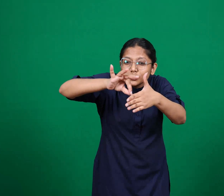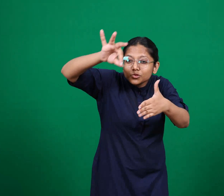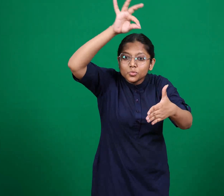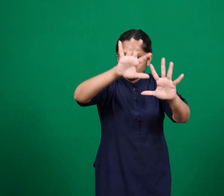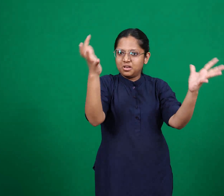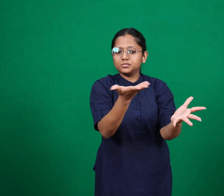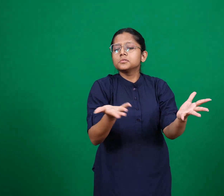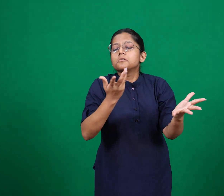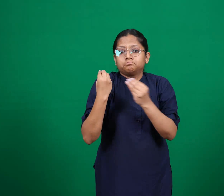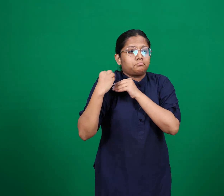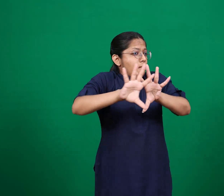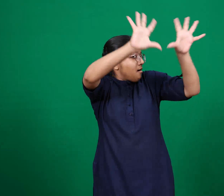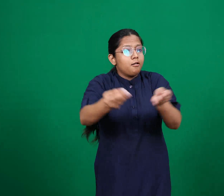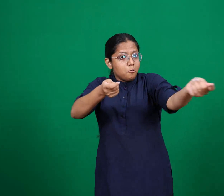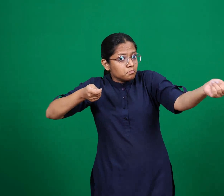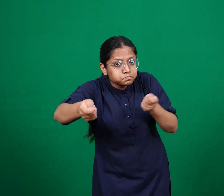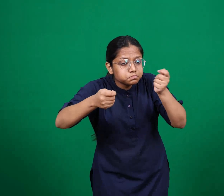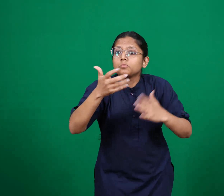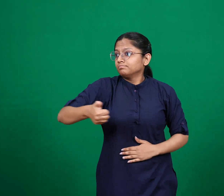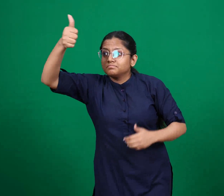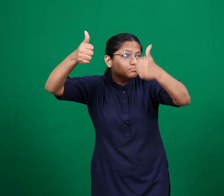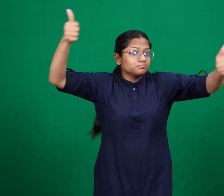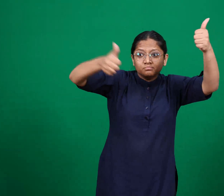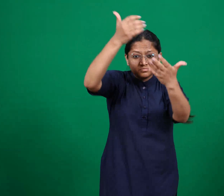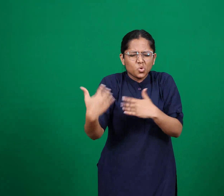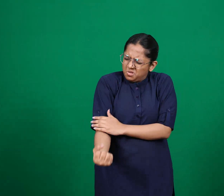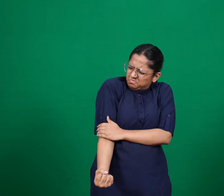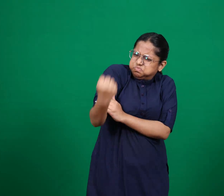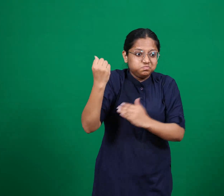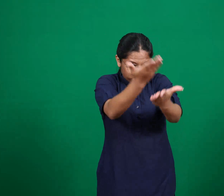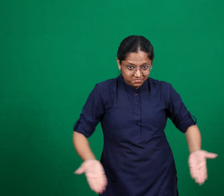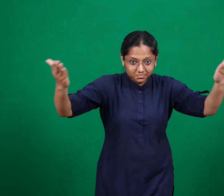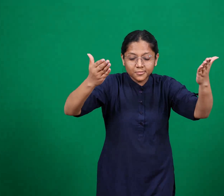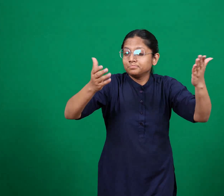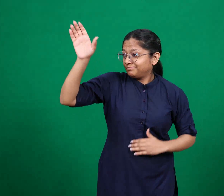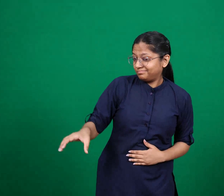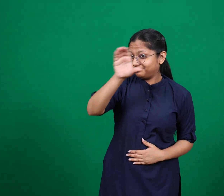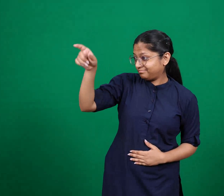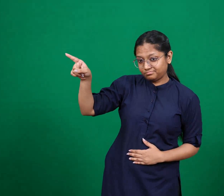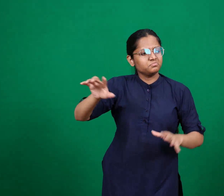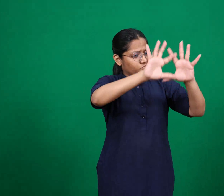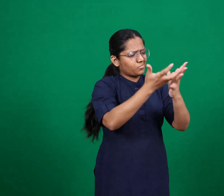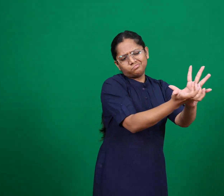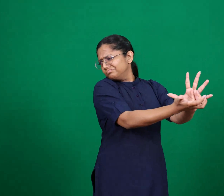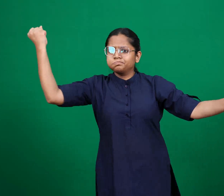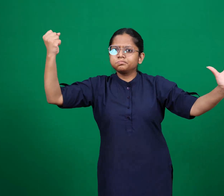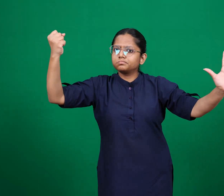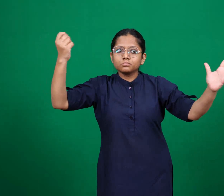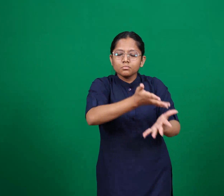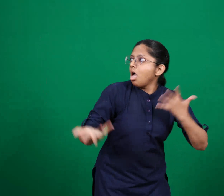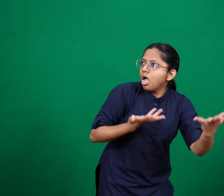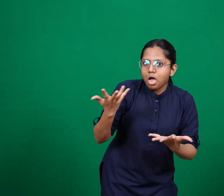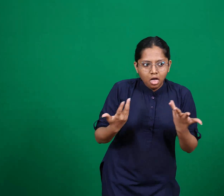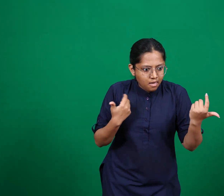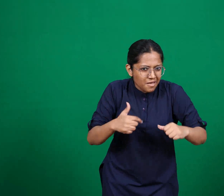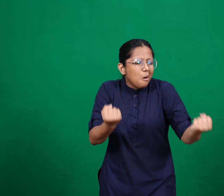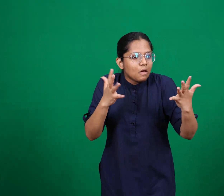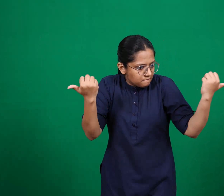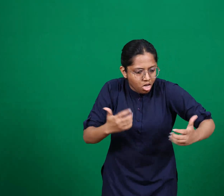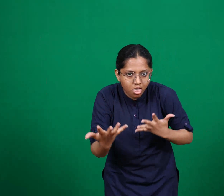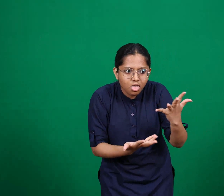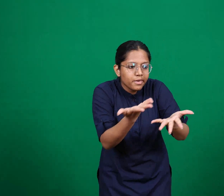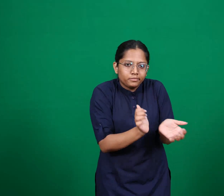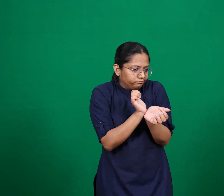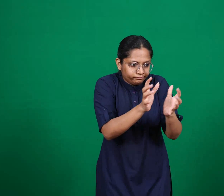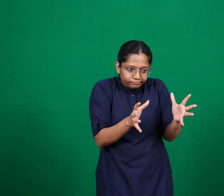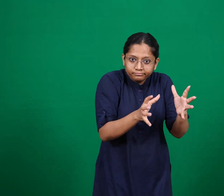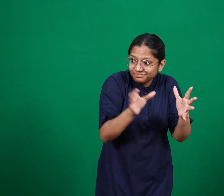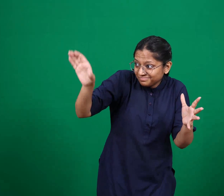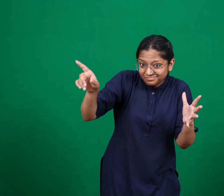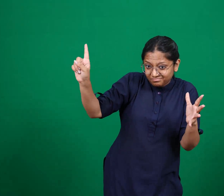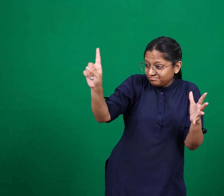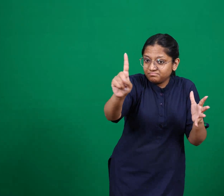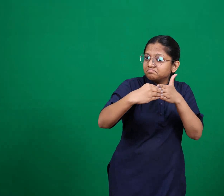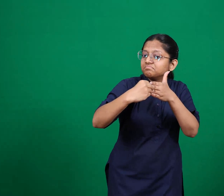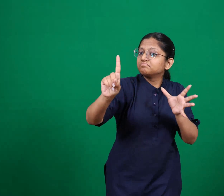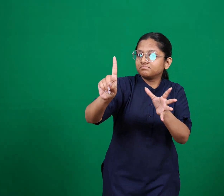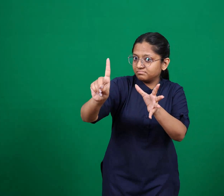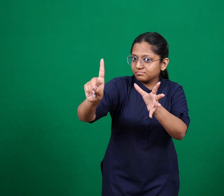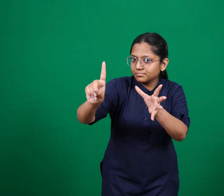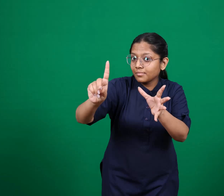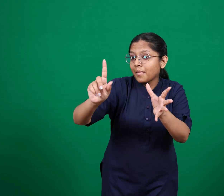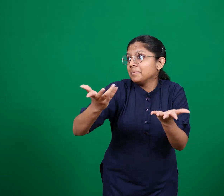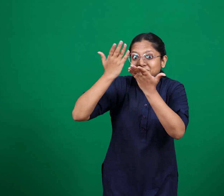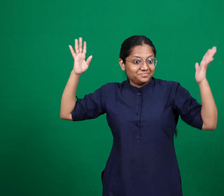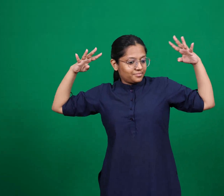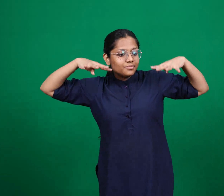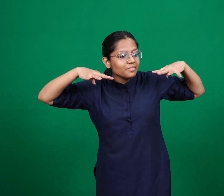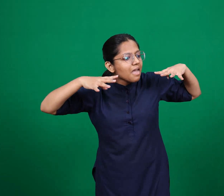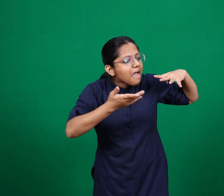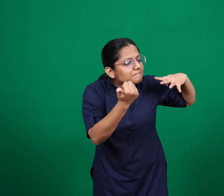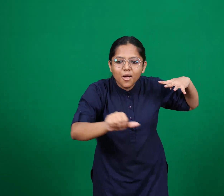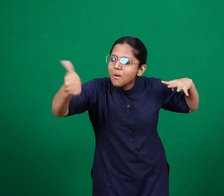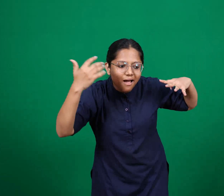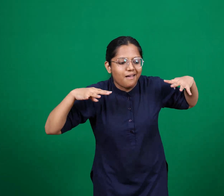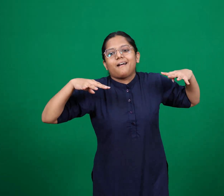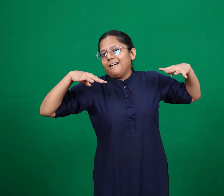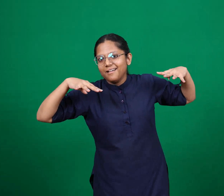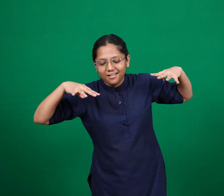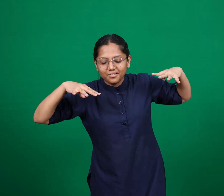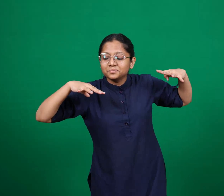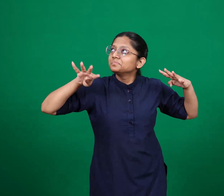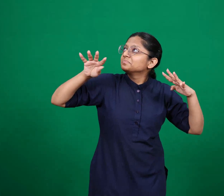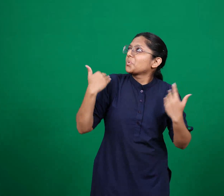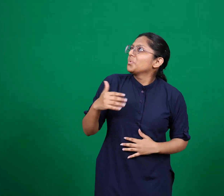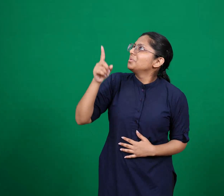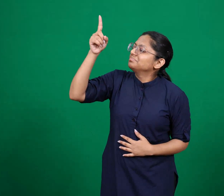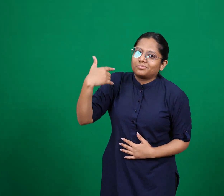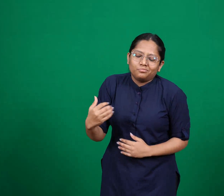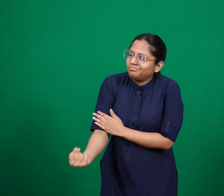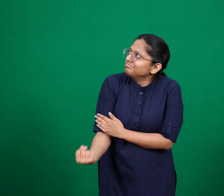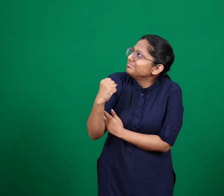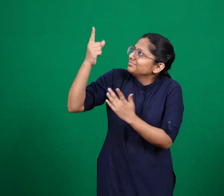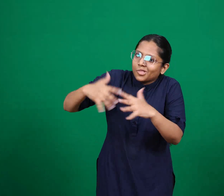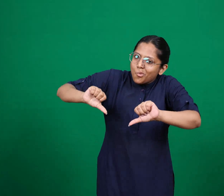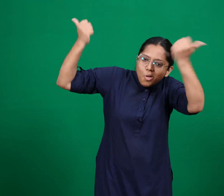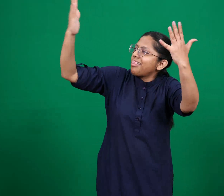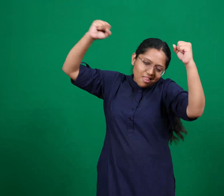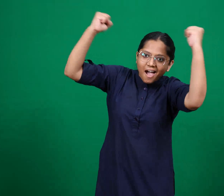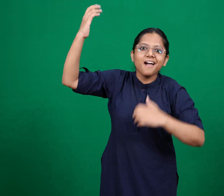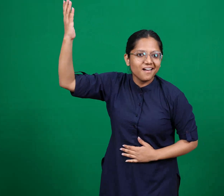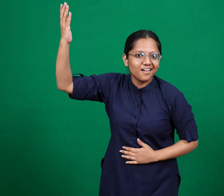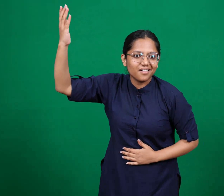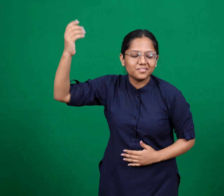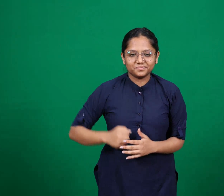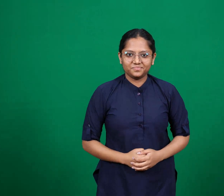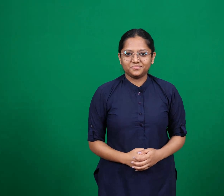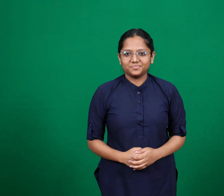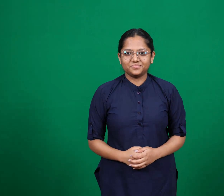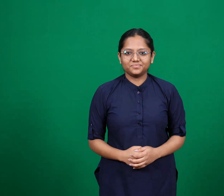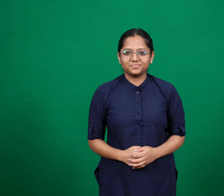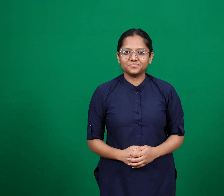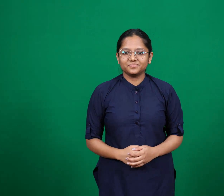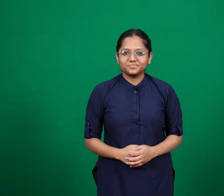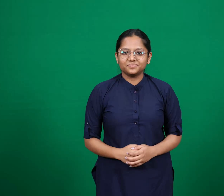And having disarmed the powers and authorities, He made a public spectacle of them, triumphing over them by the cross.